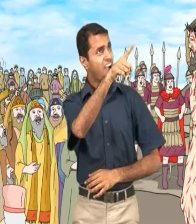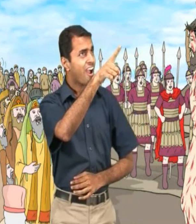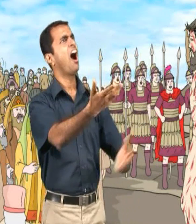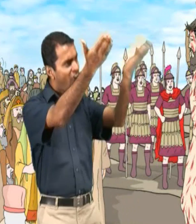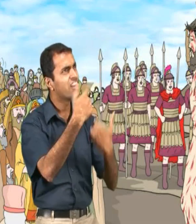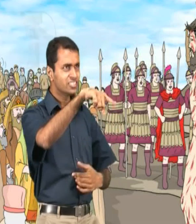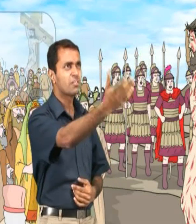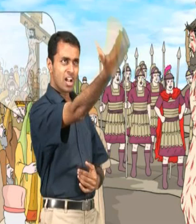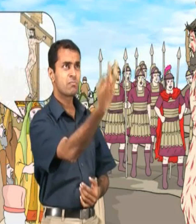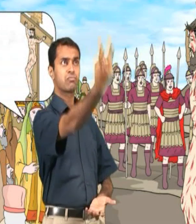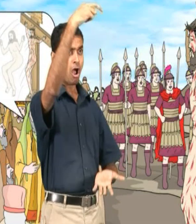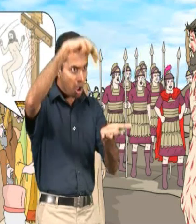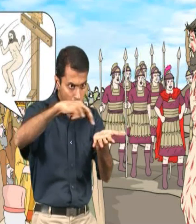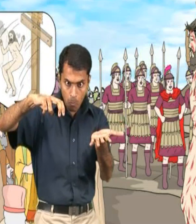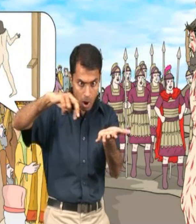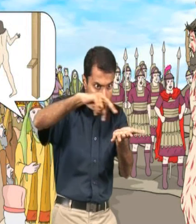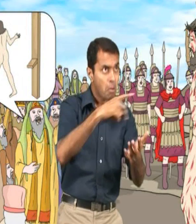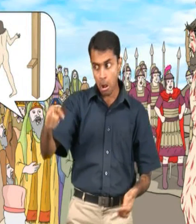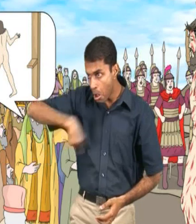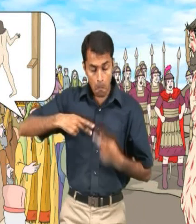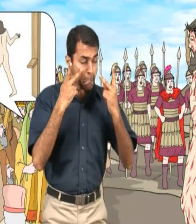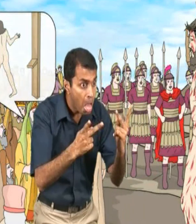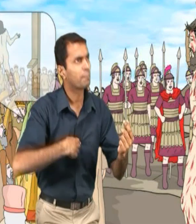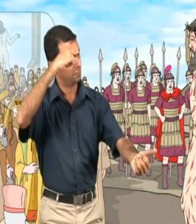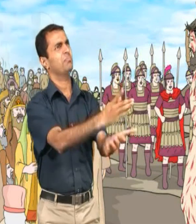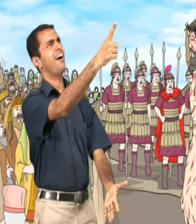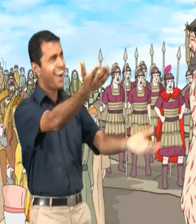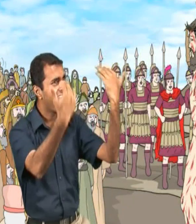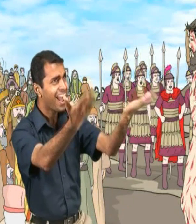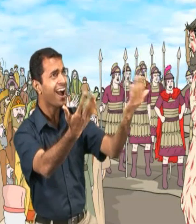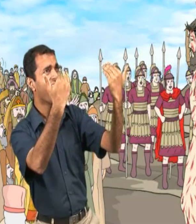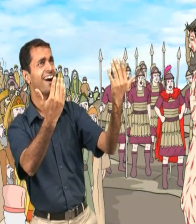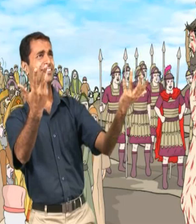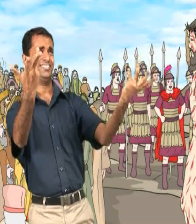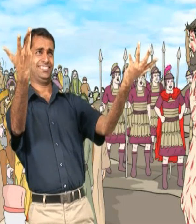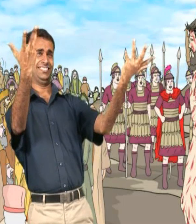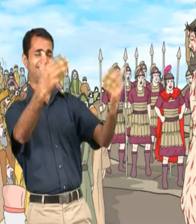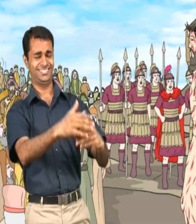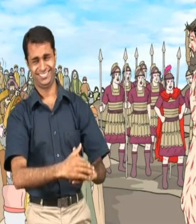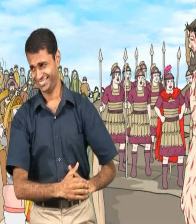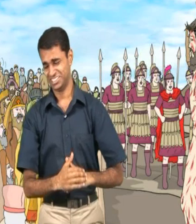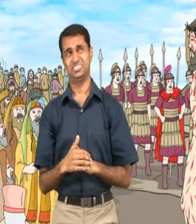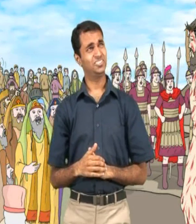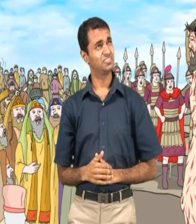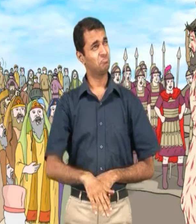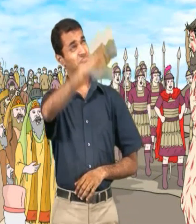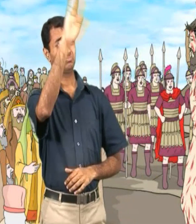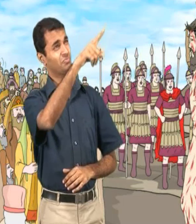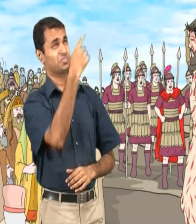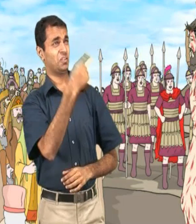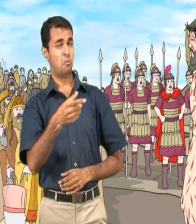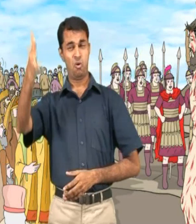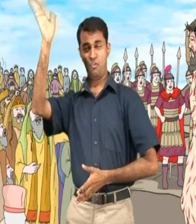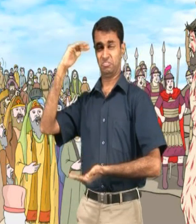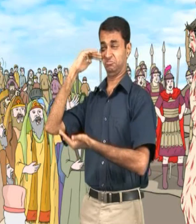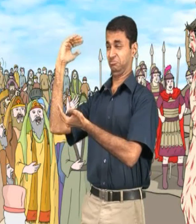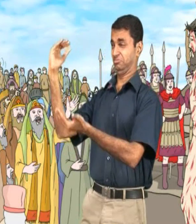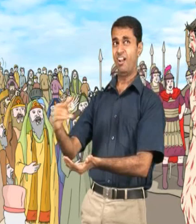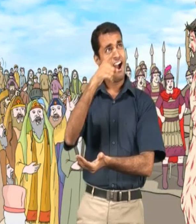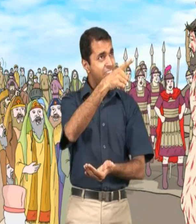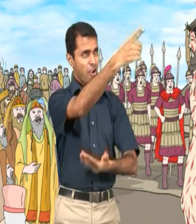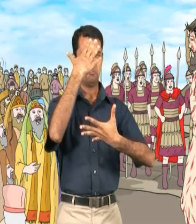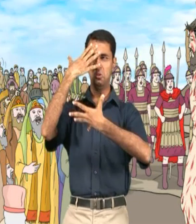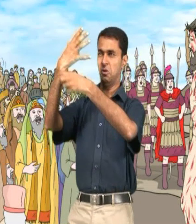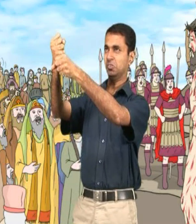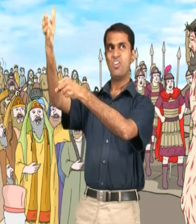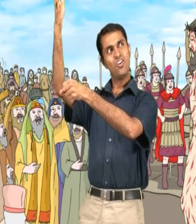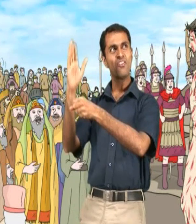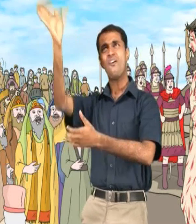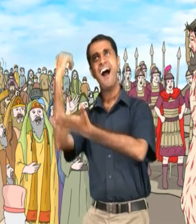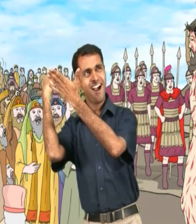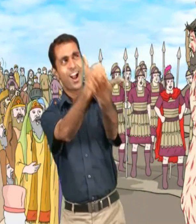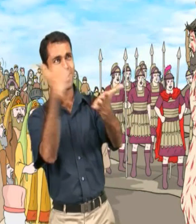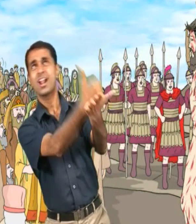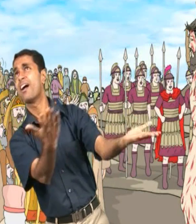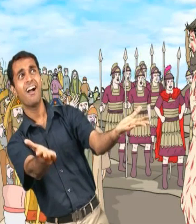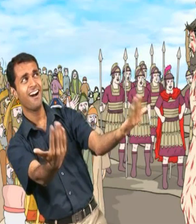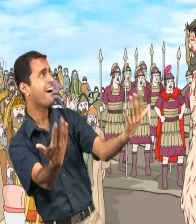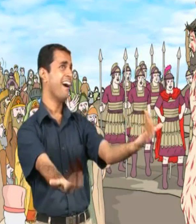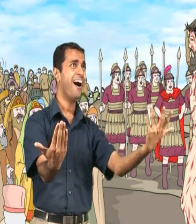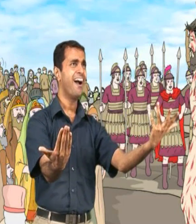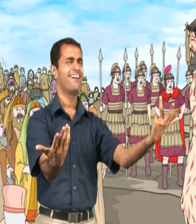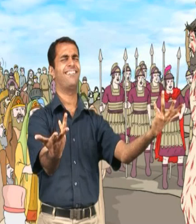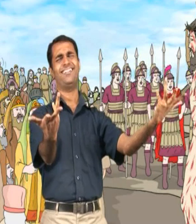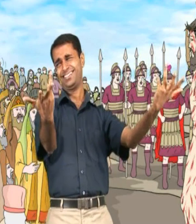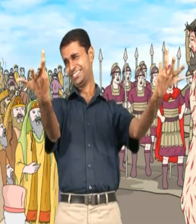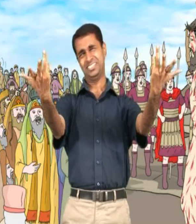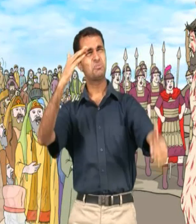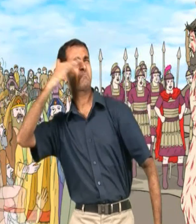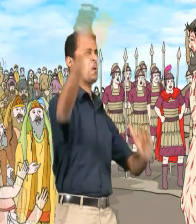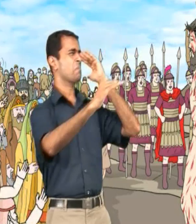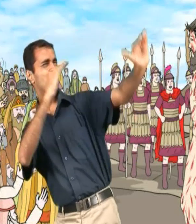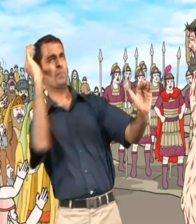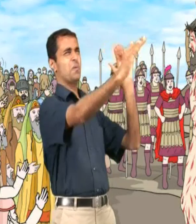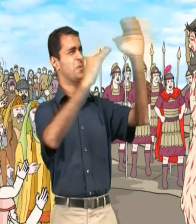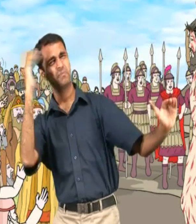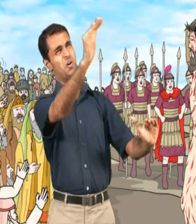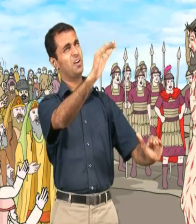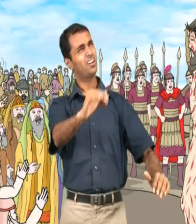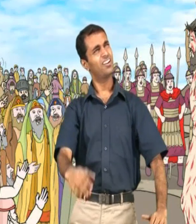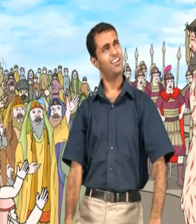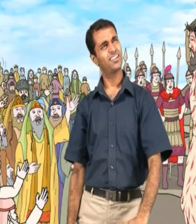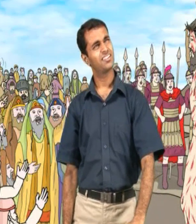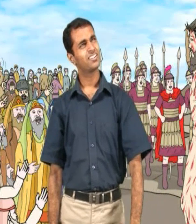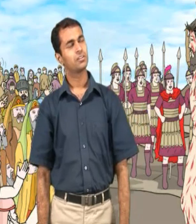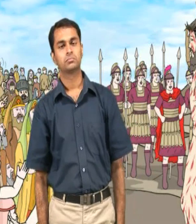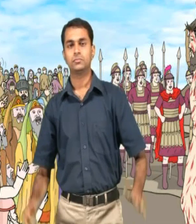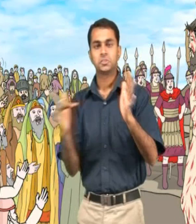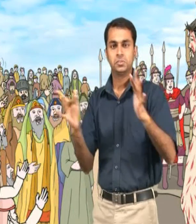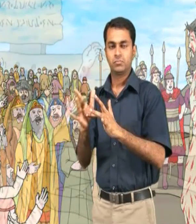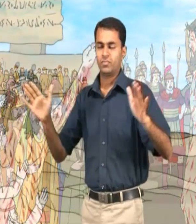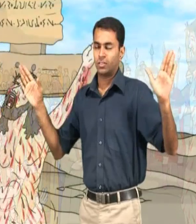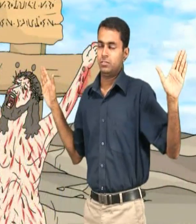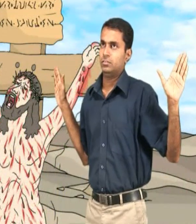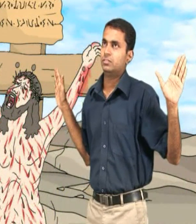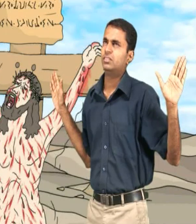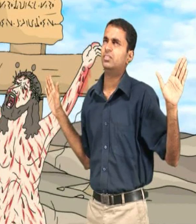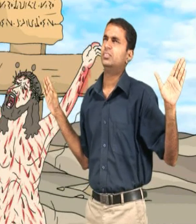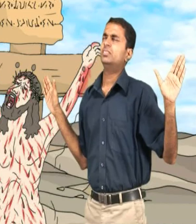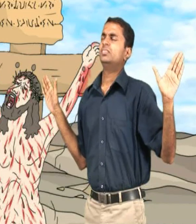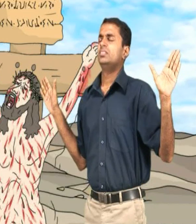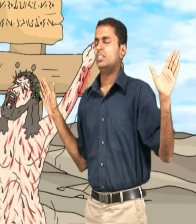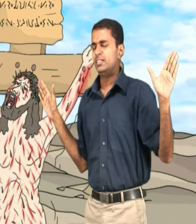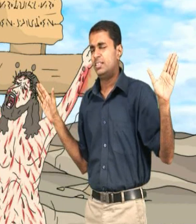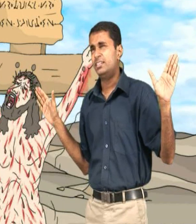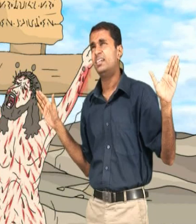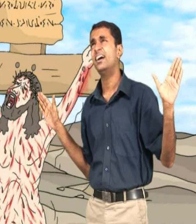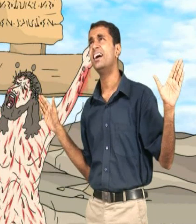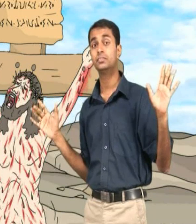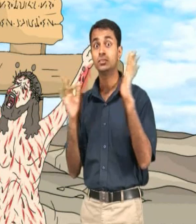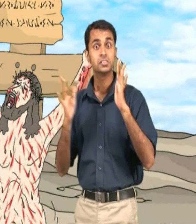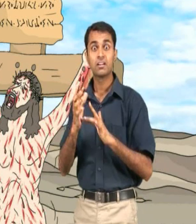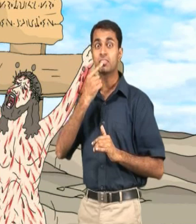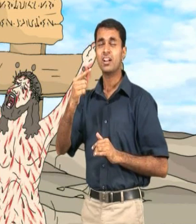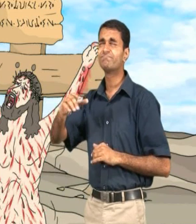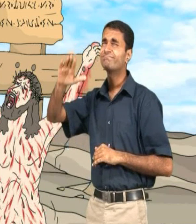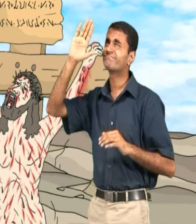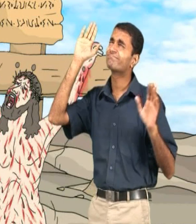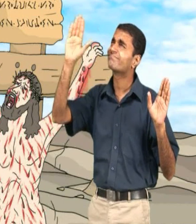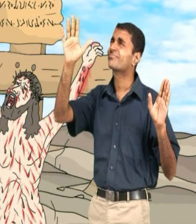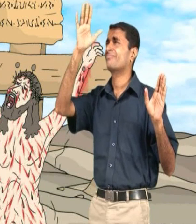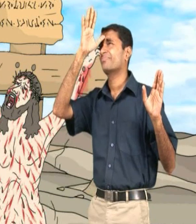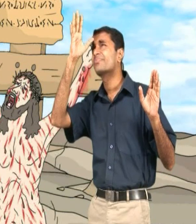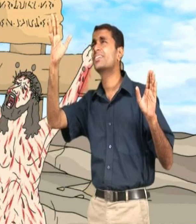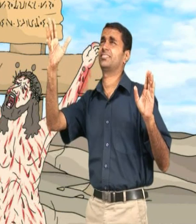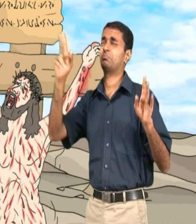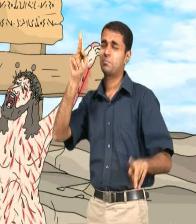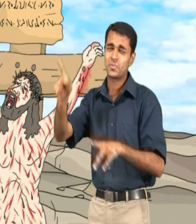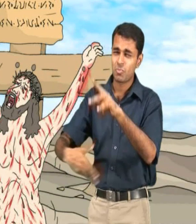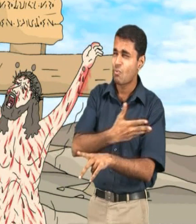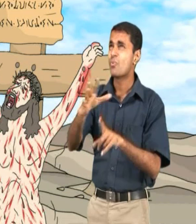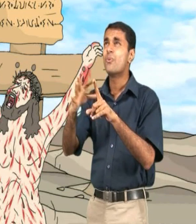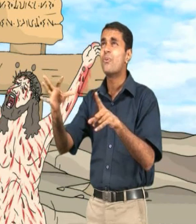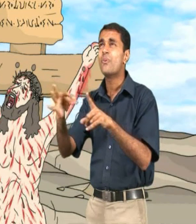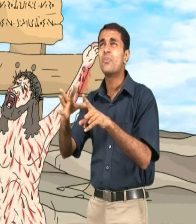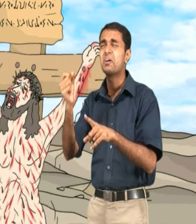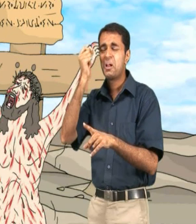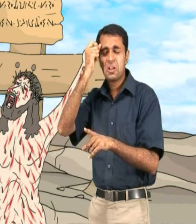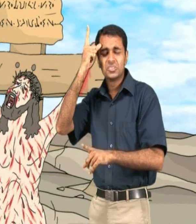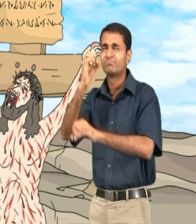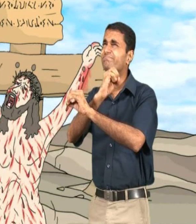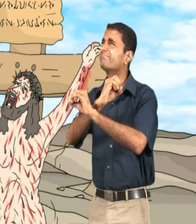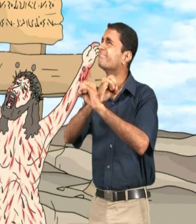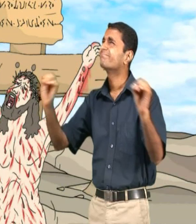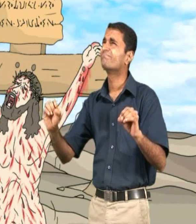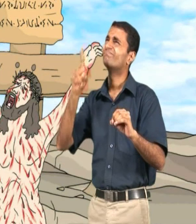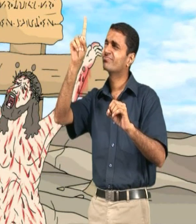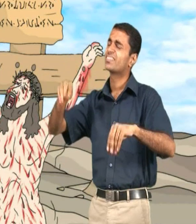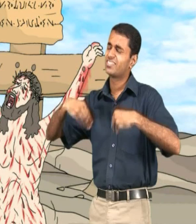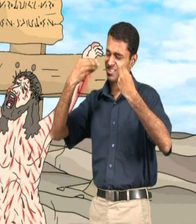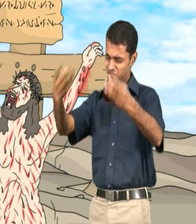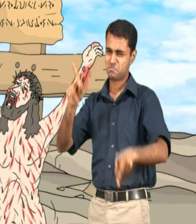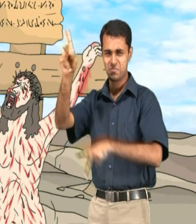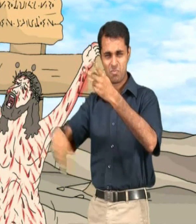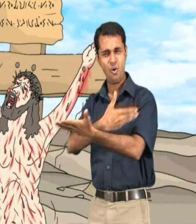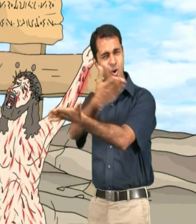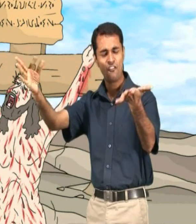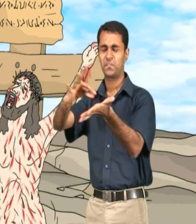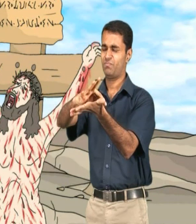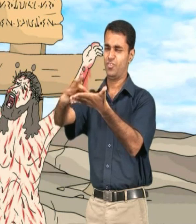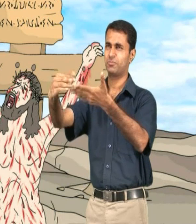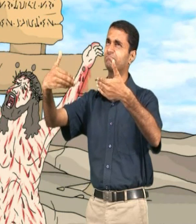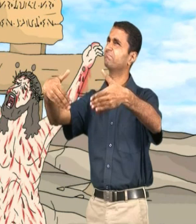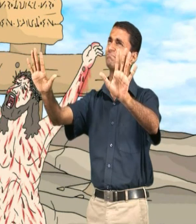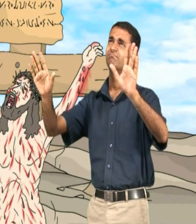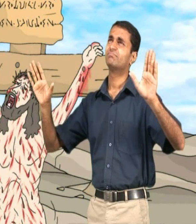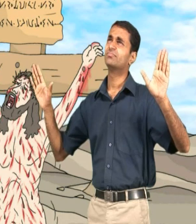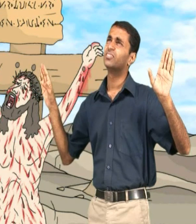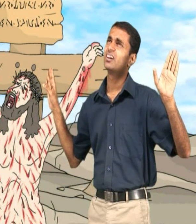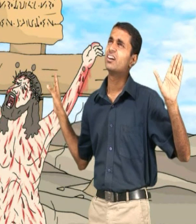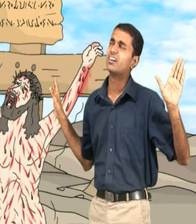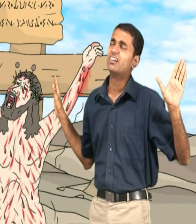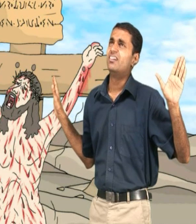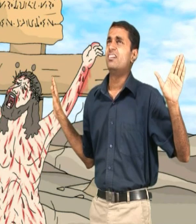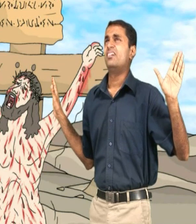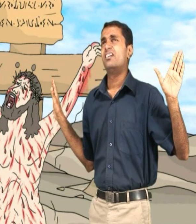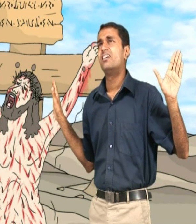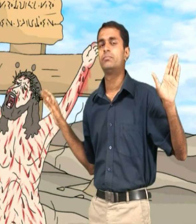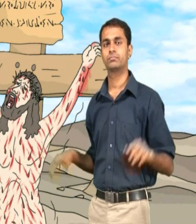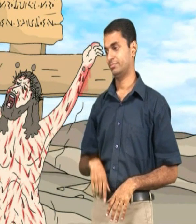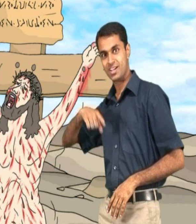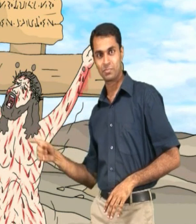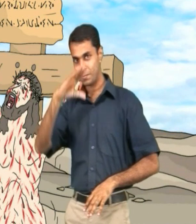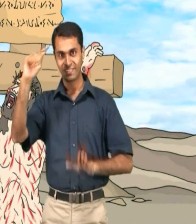Let Him come down now from the cross, and we will believe in Him.